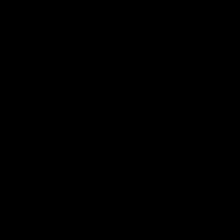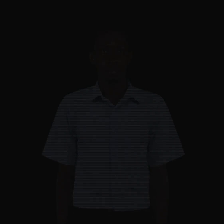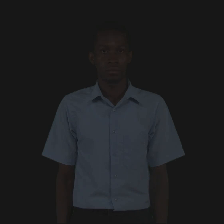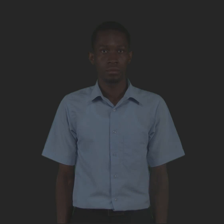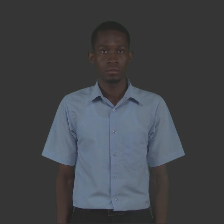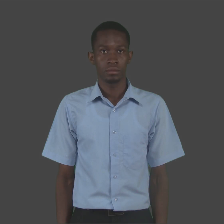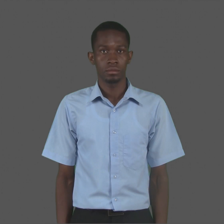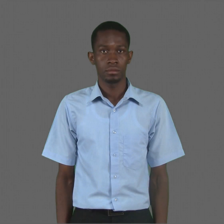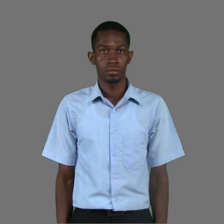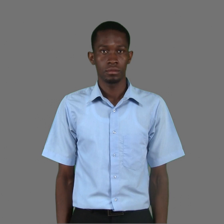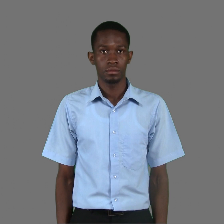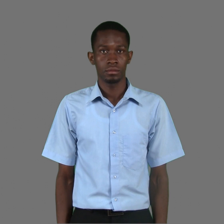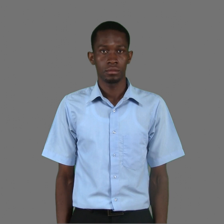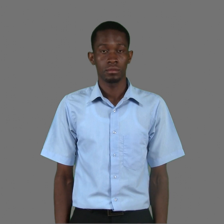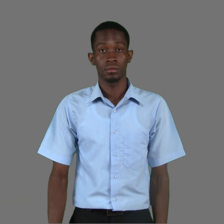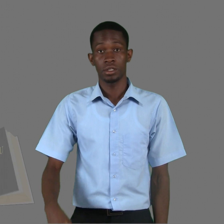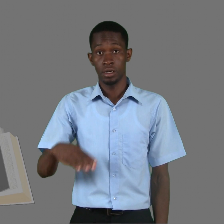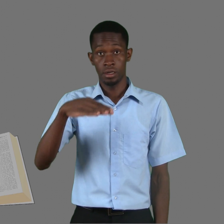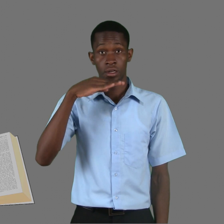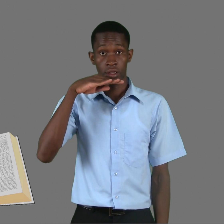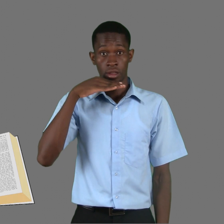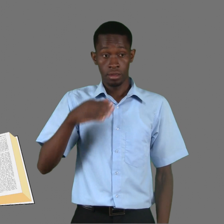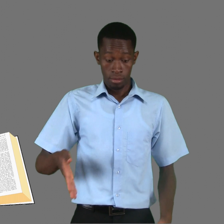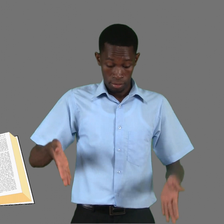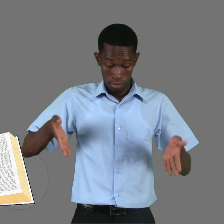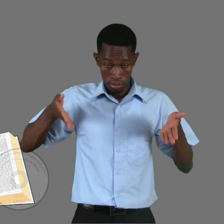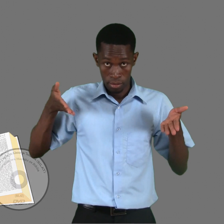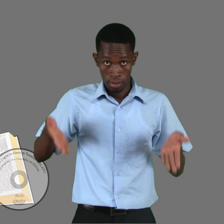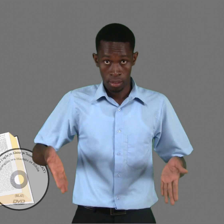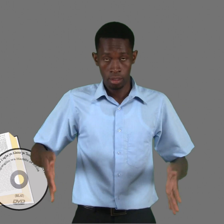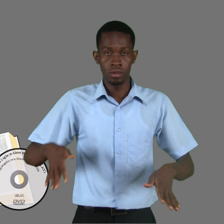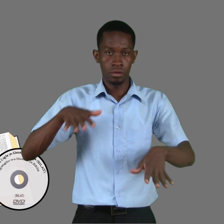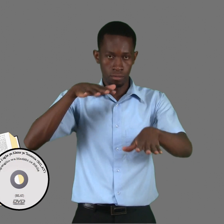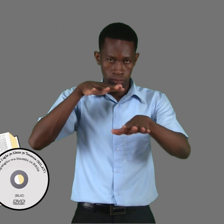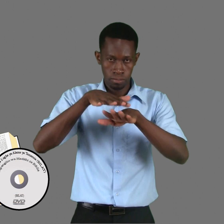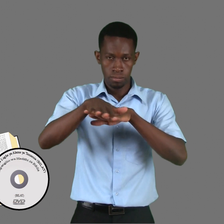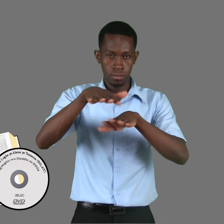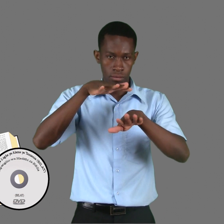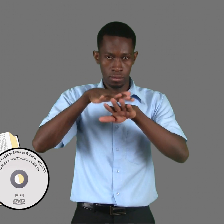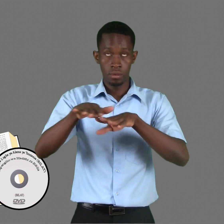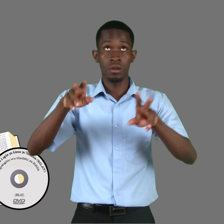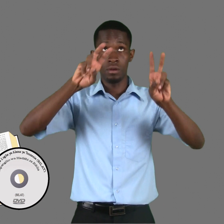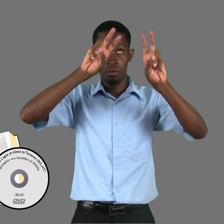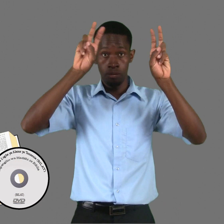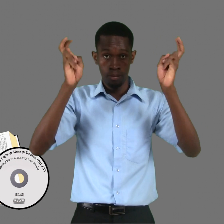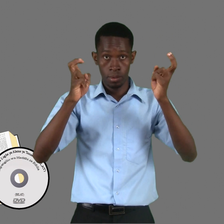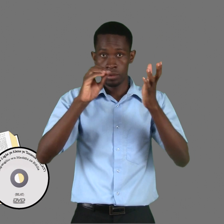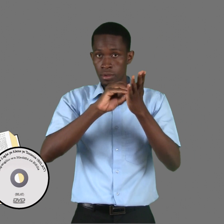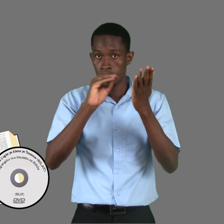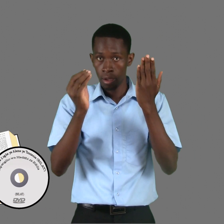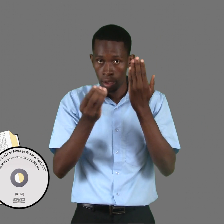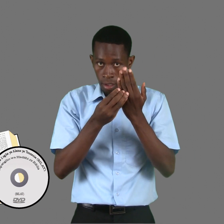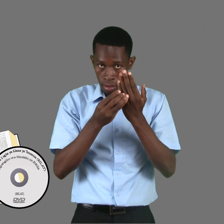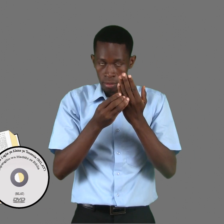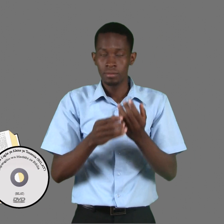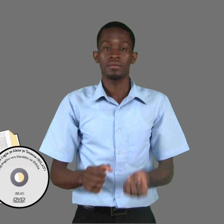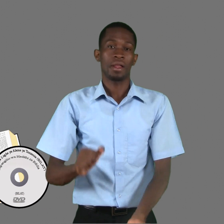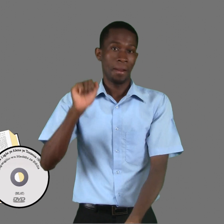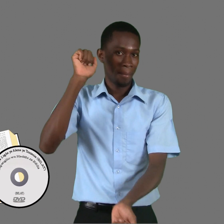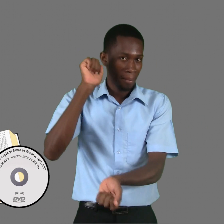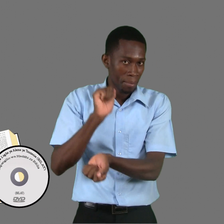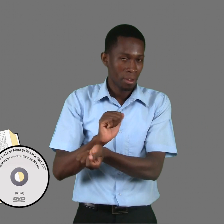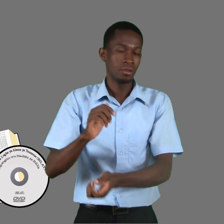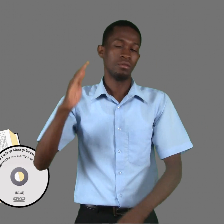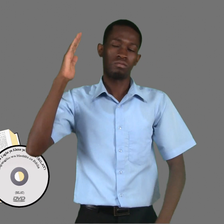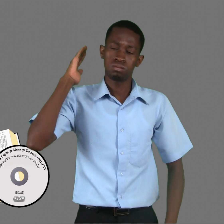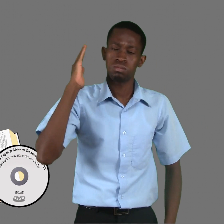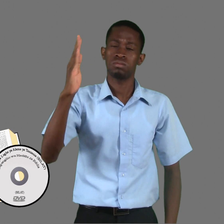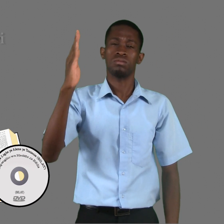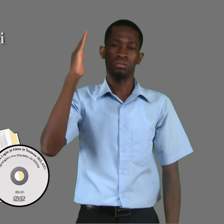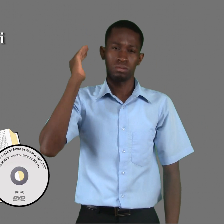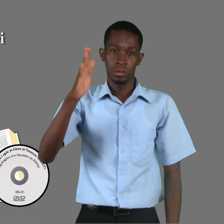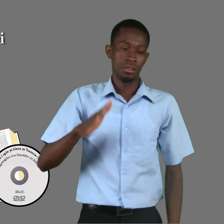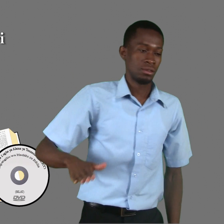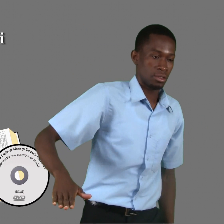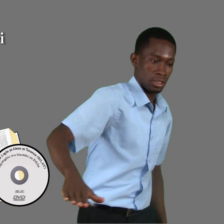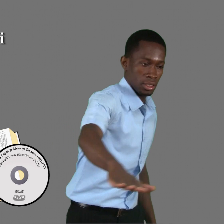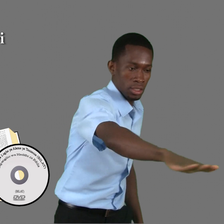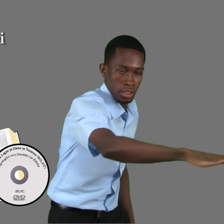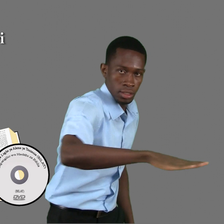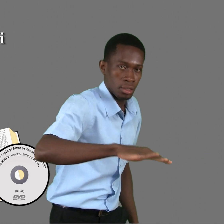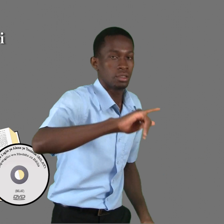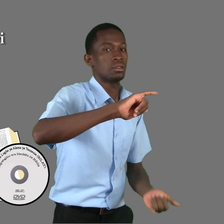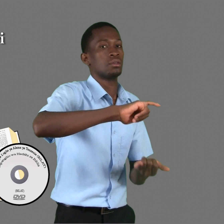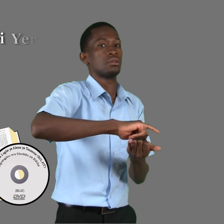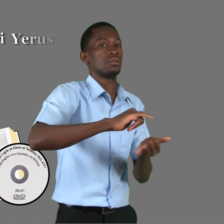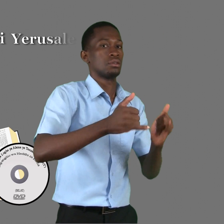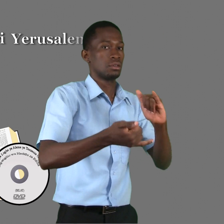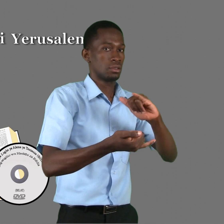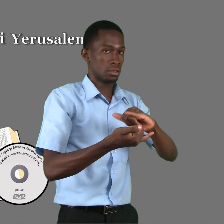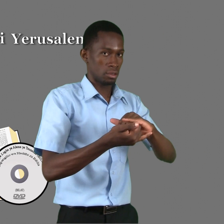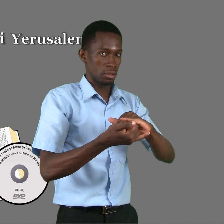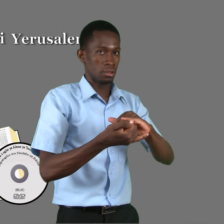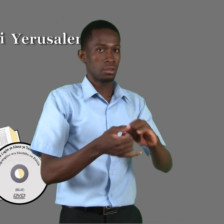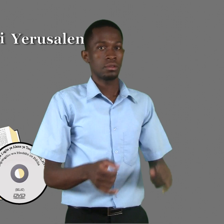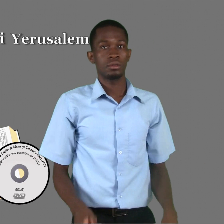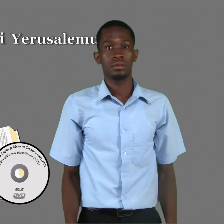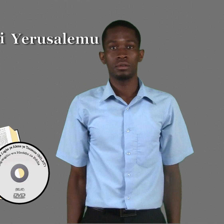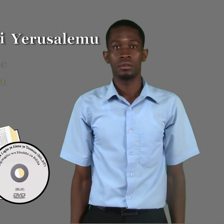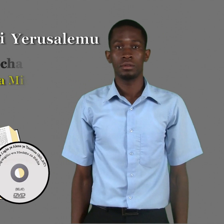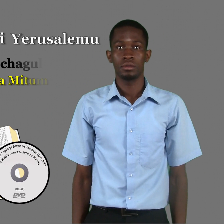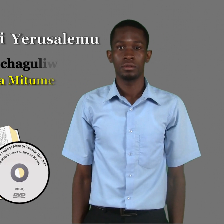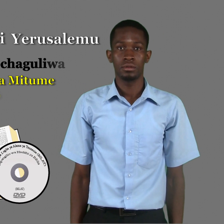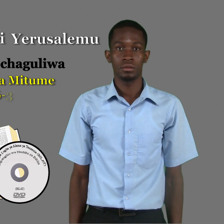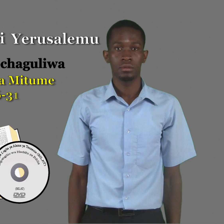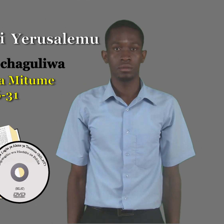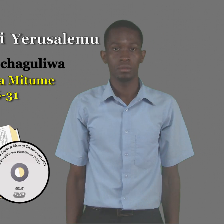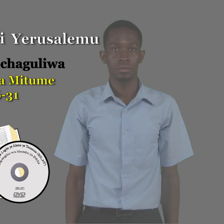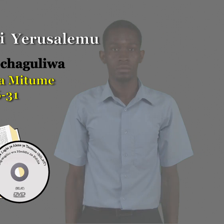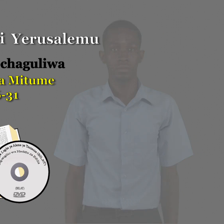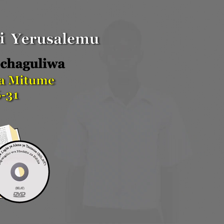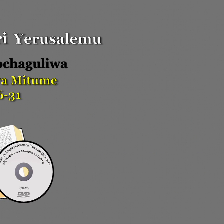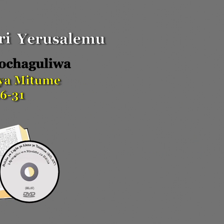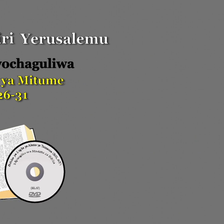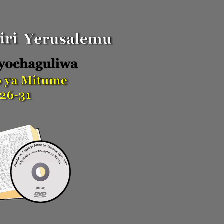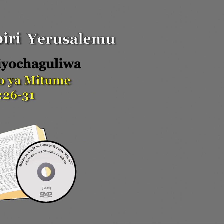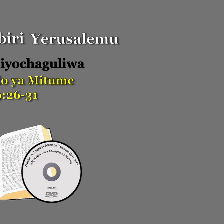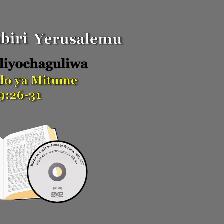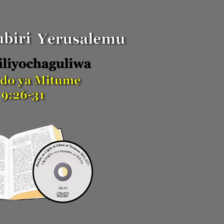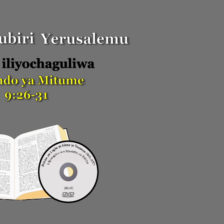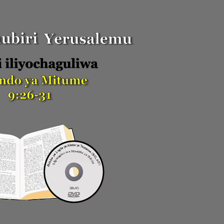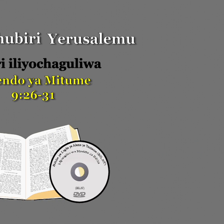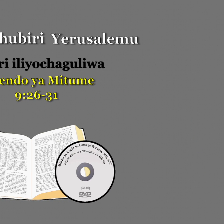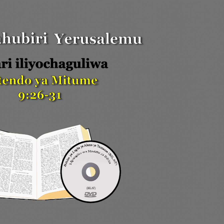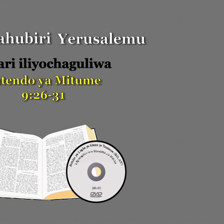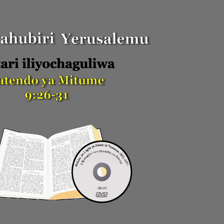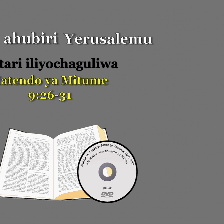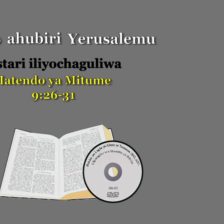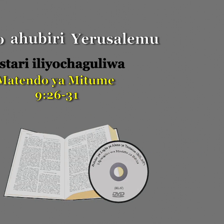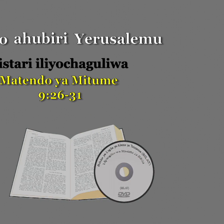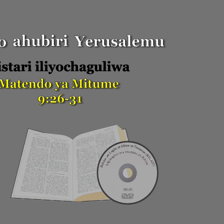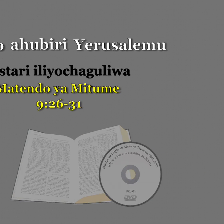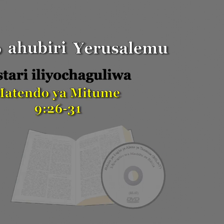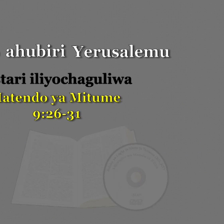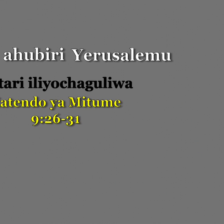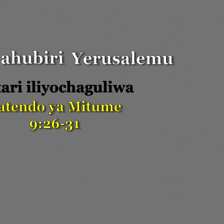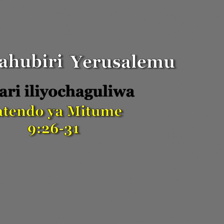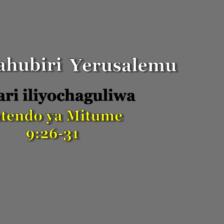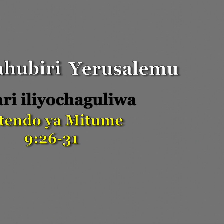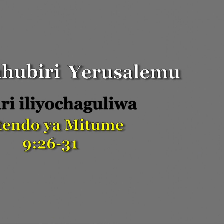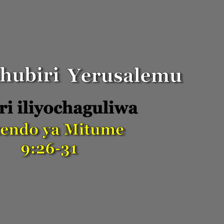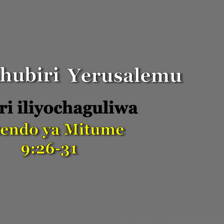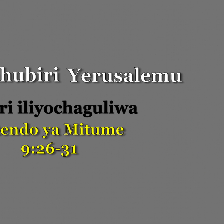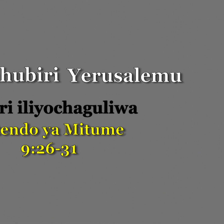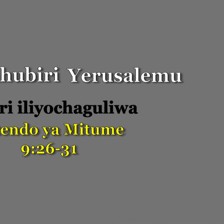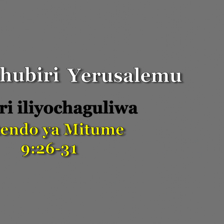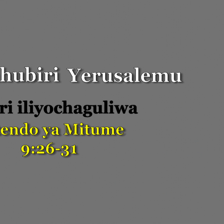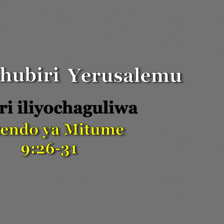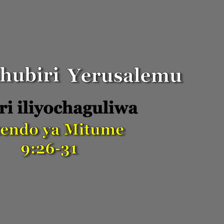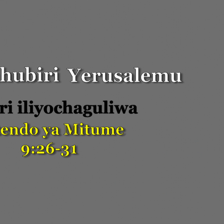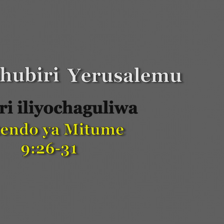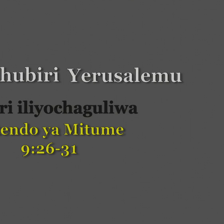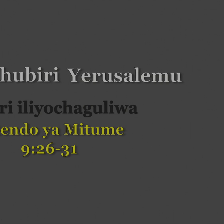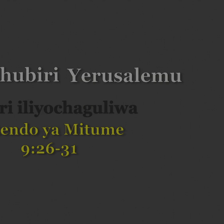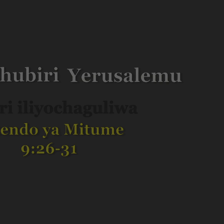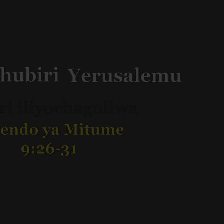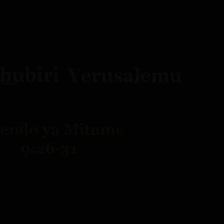Paul preaches in Jerusalem